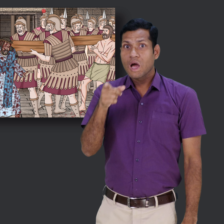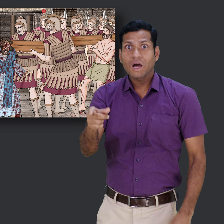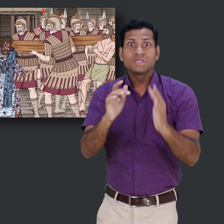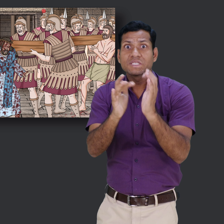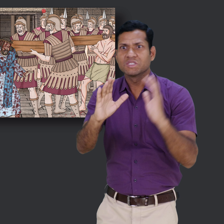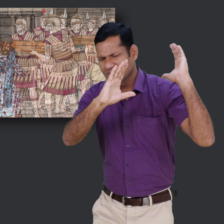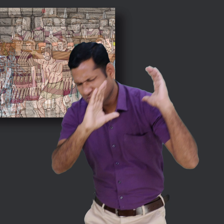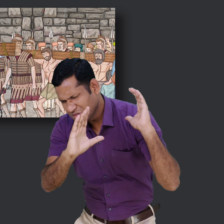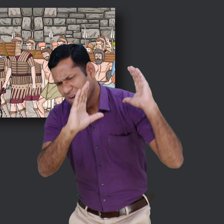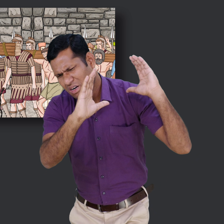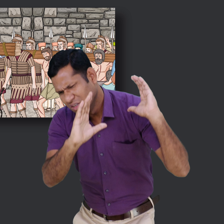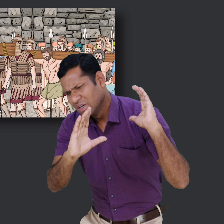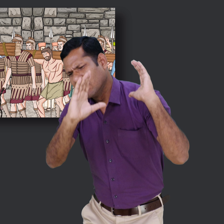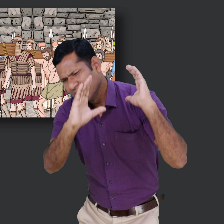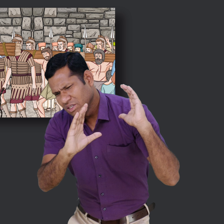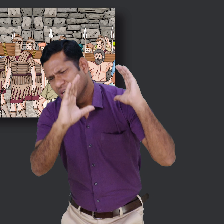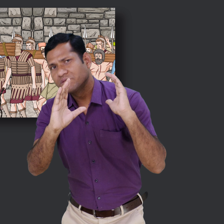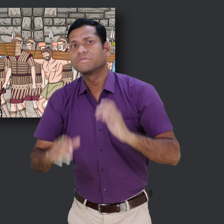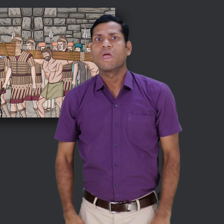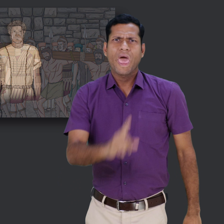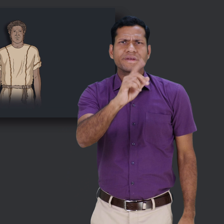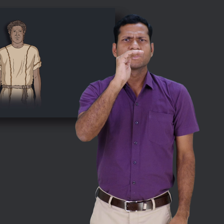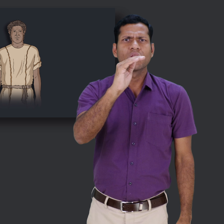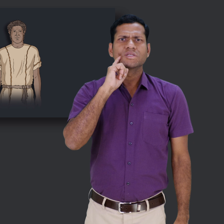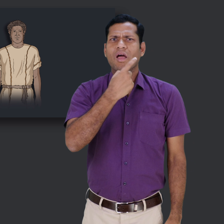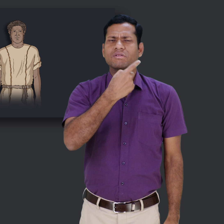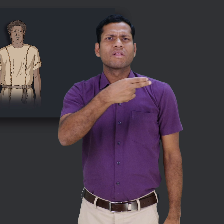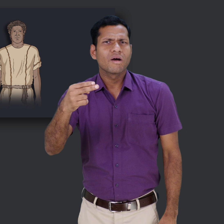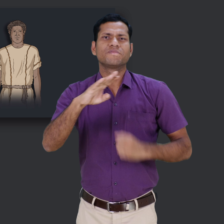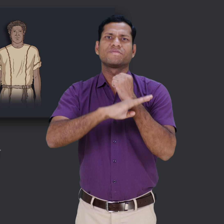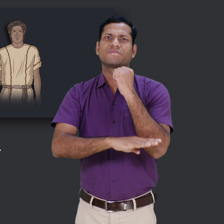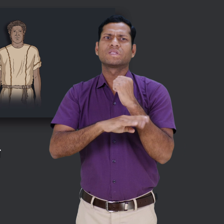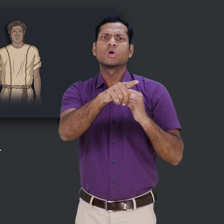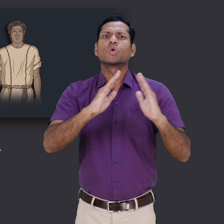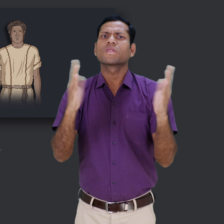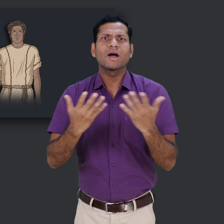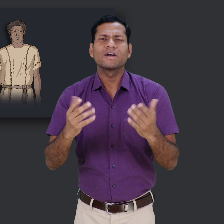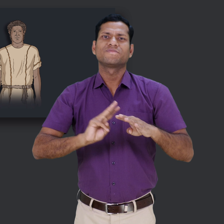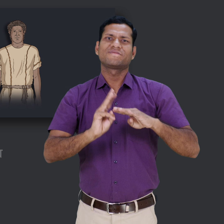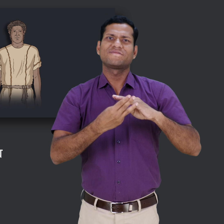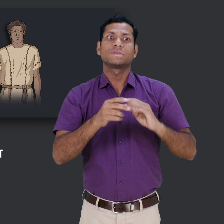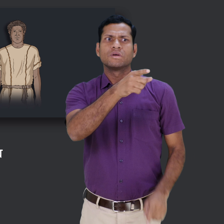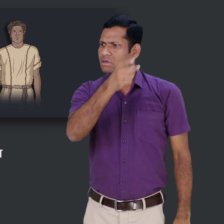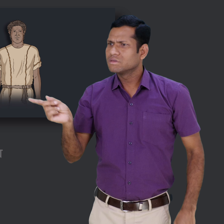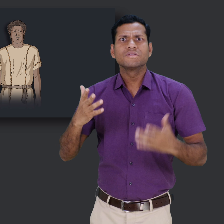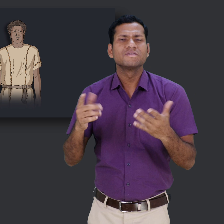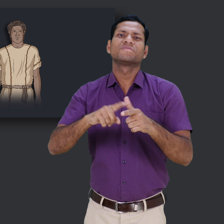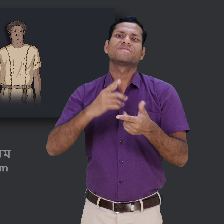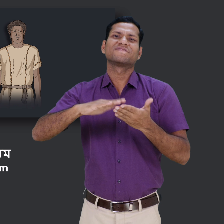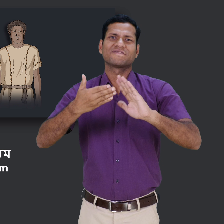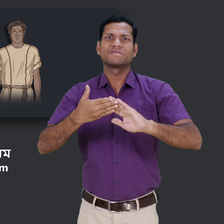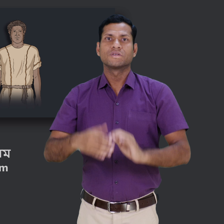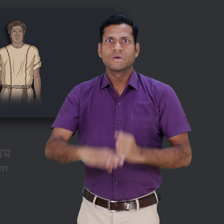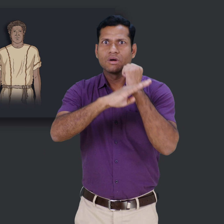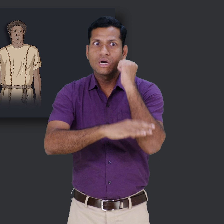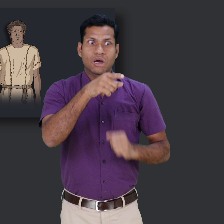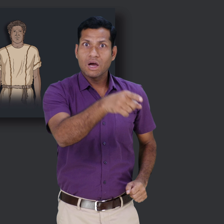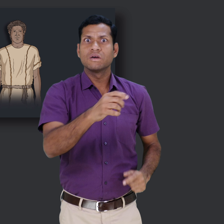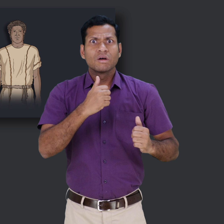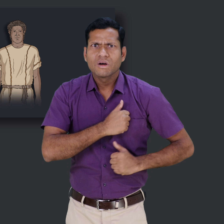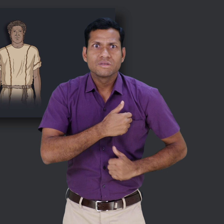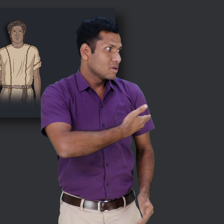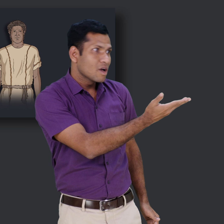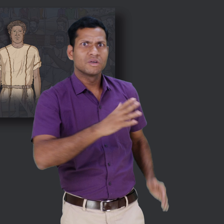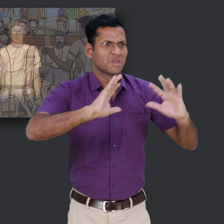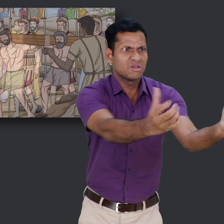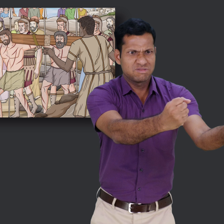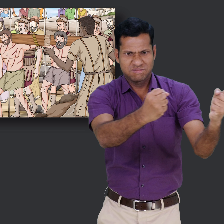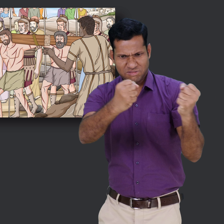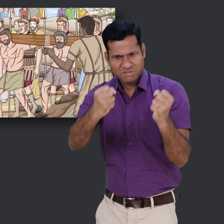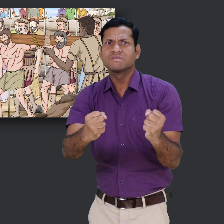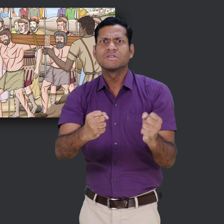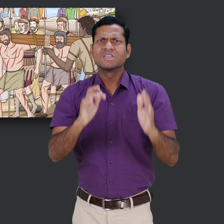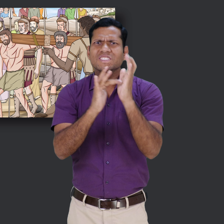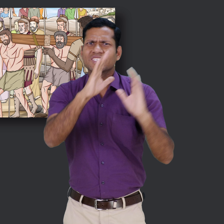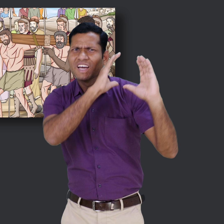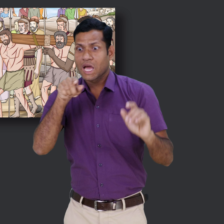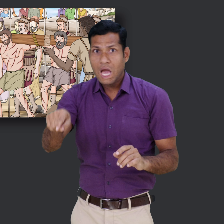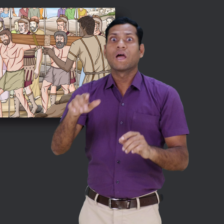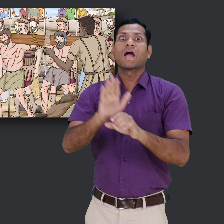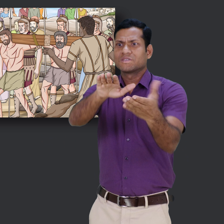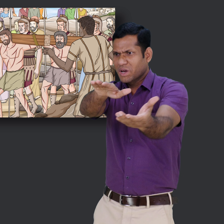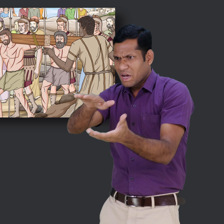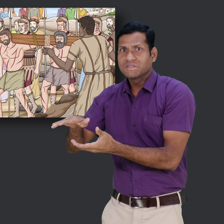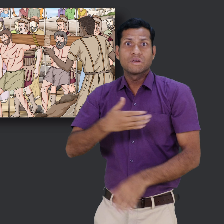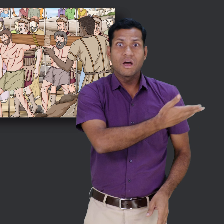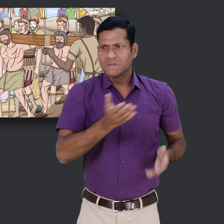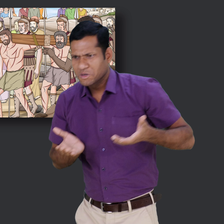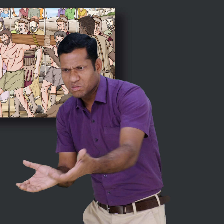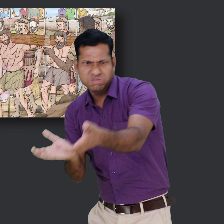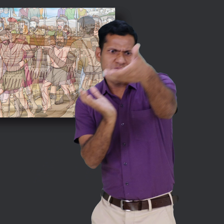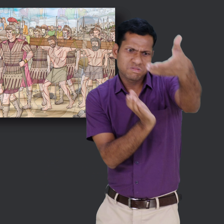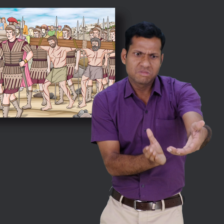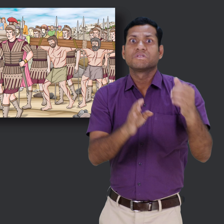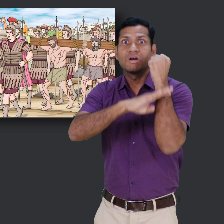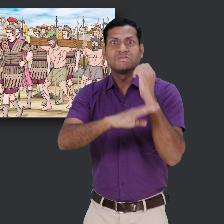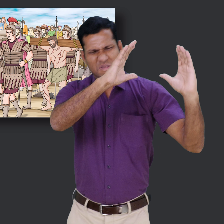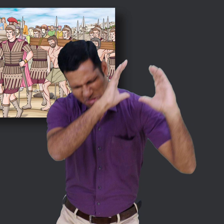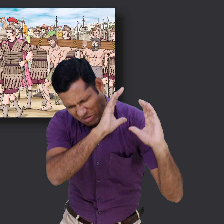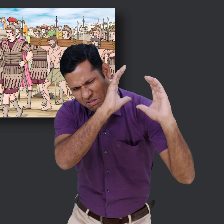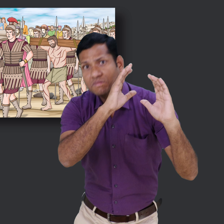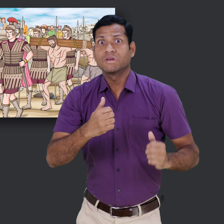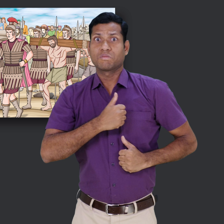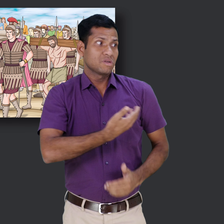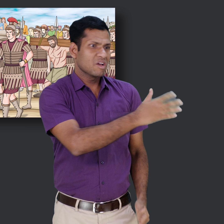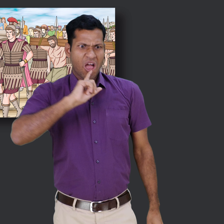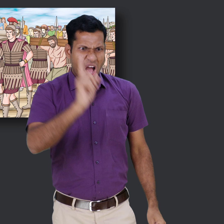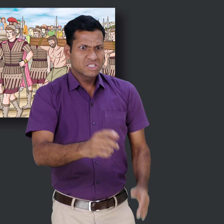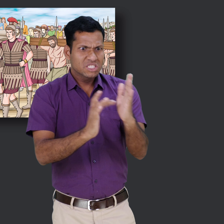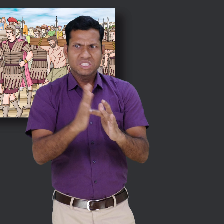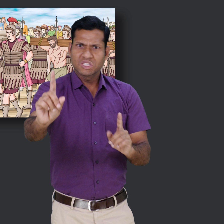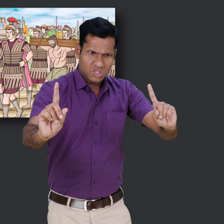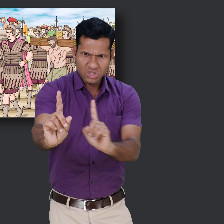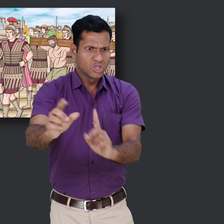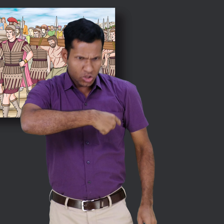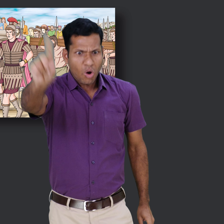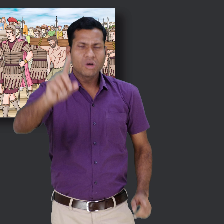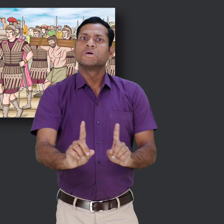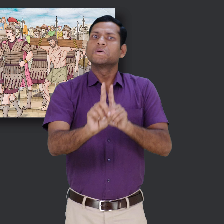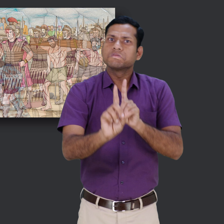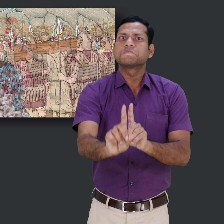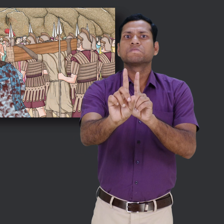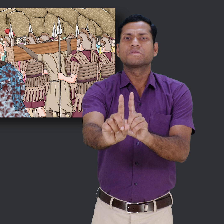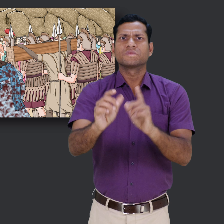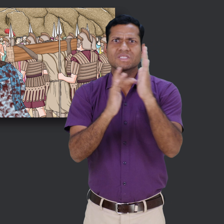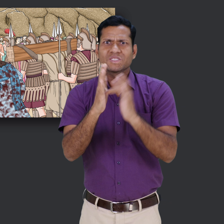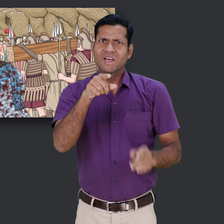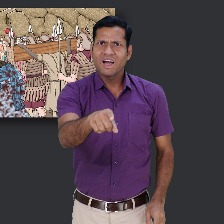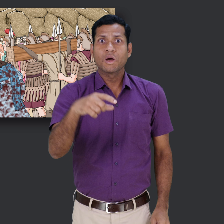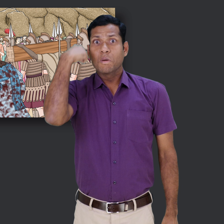A great number of people followed Him, including women who kept mourning and wailing for Him.